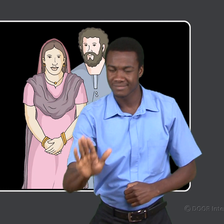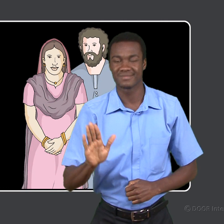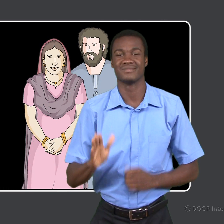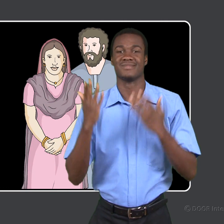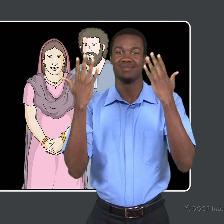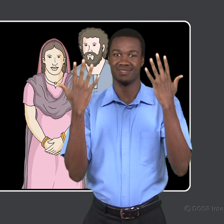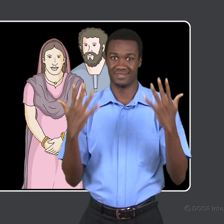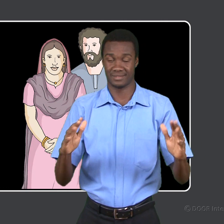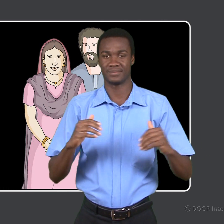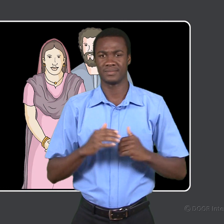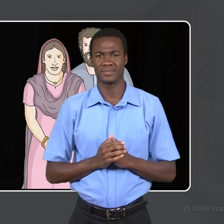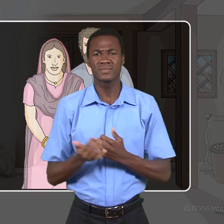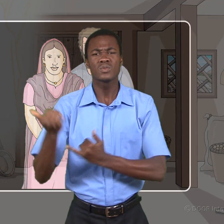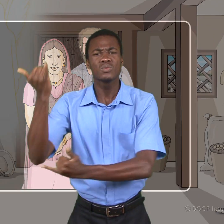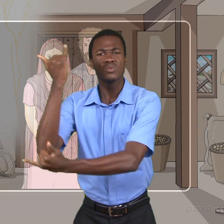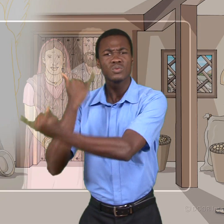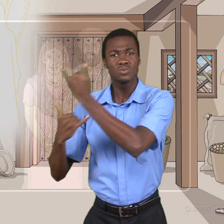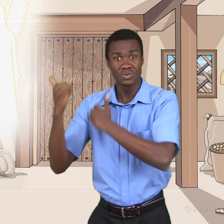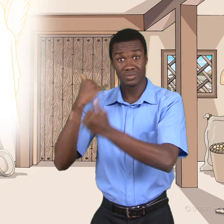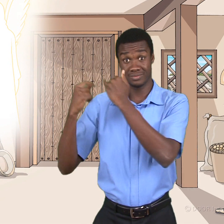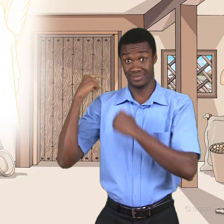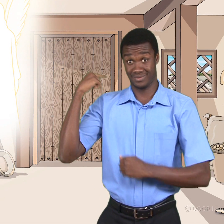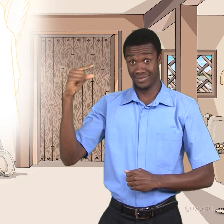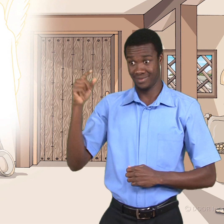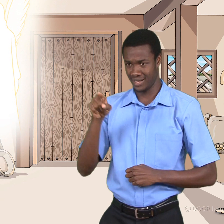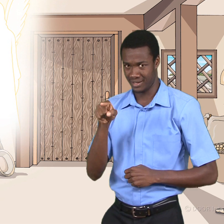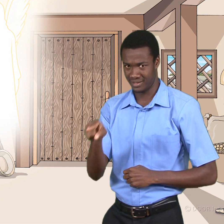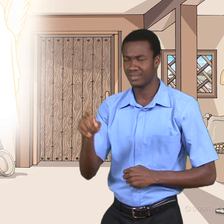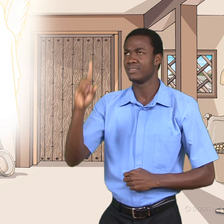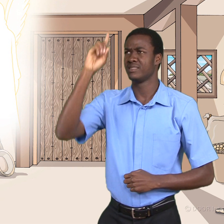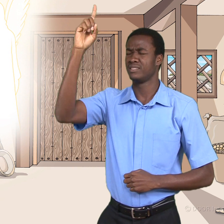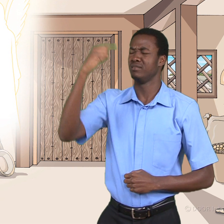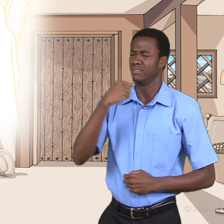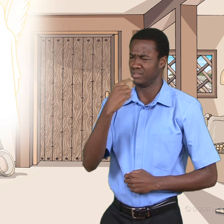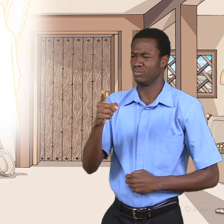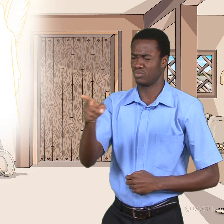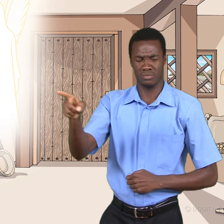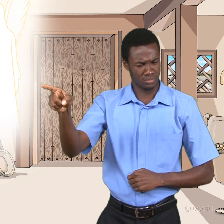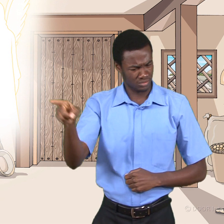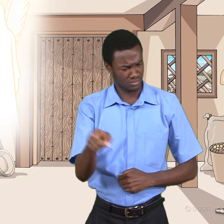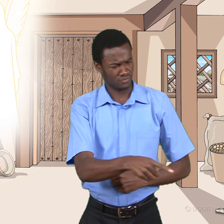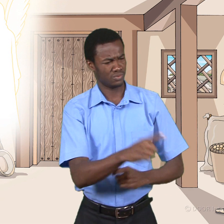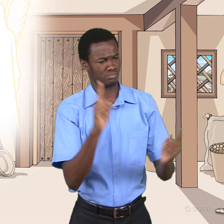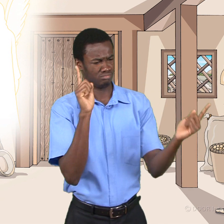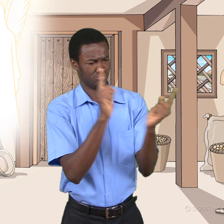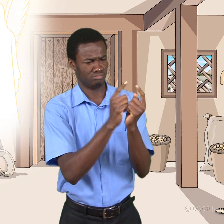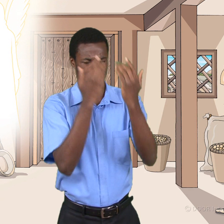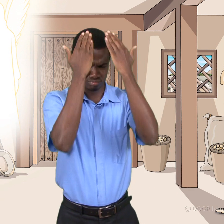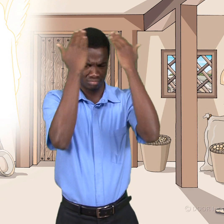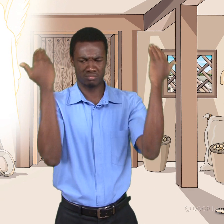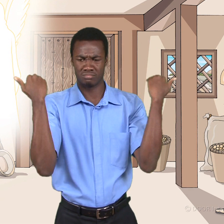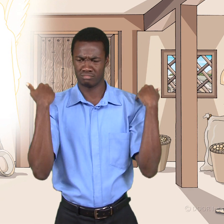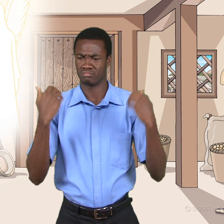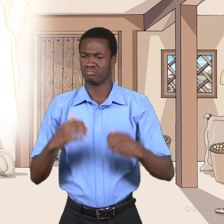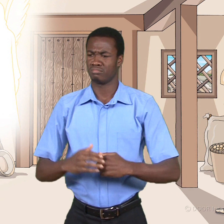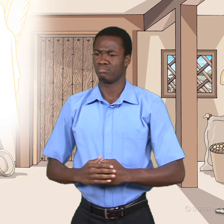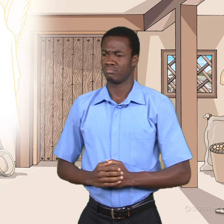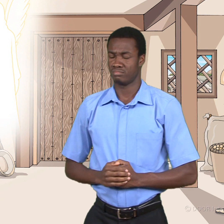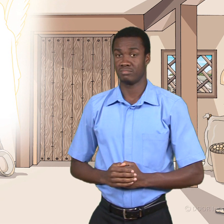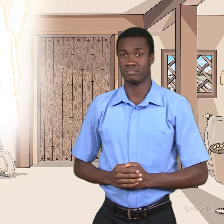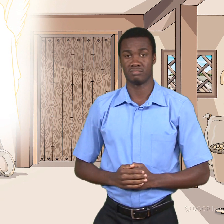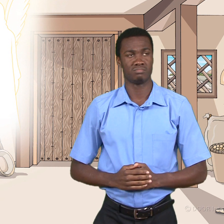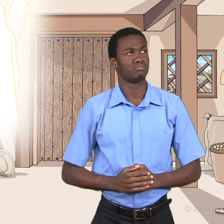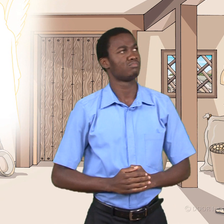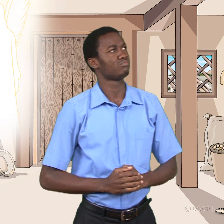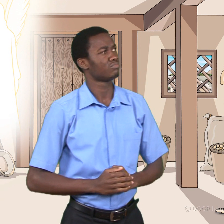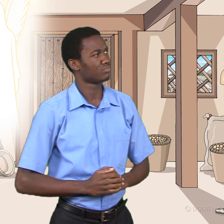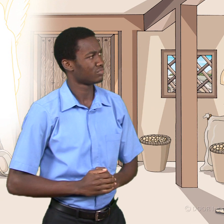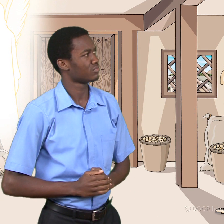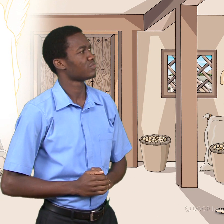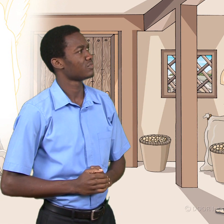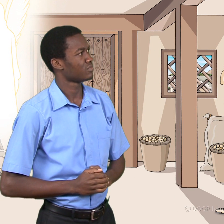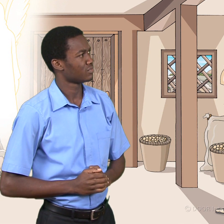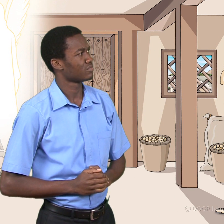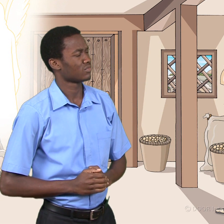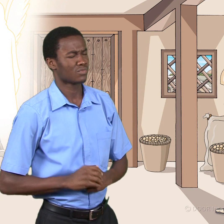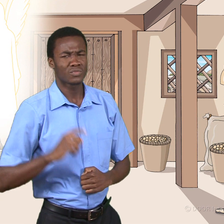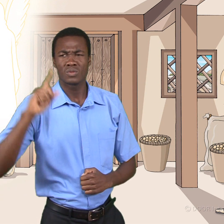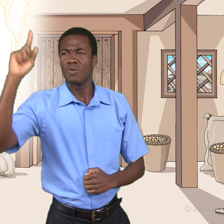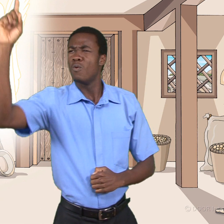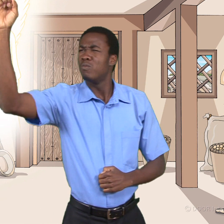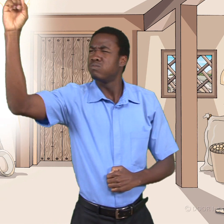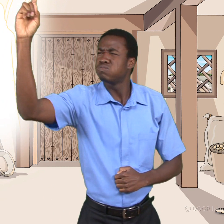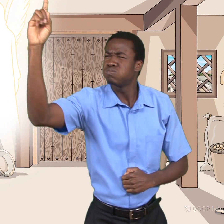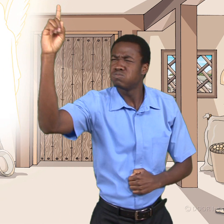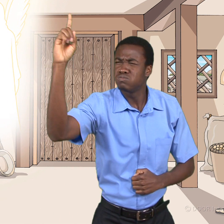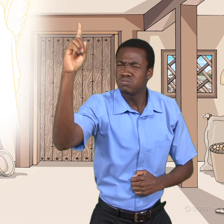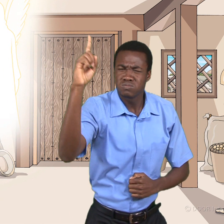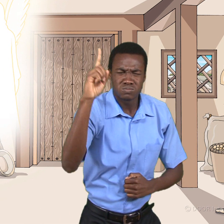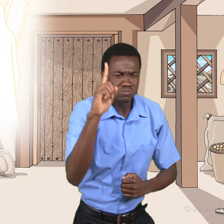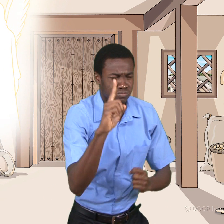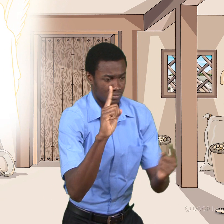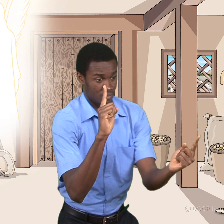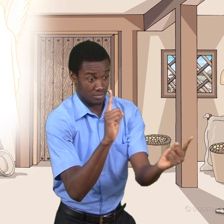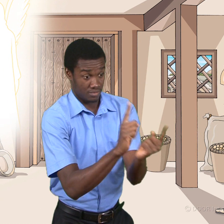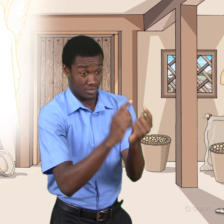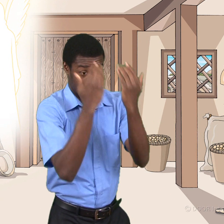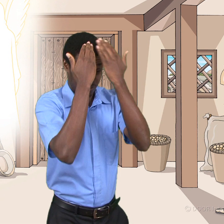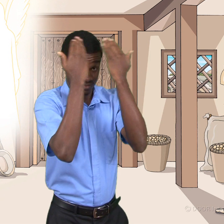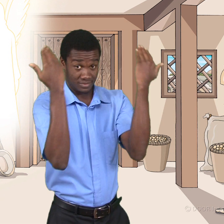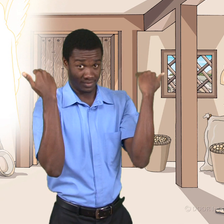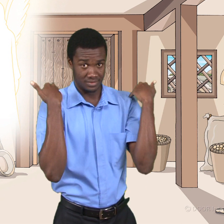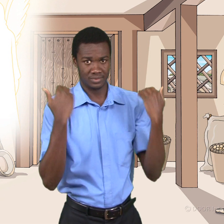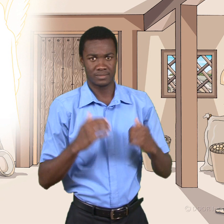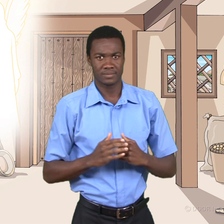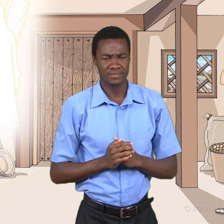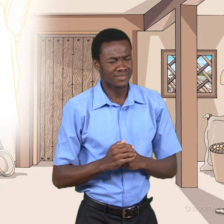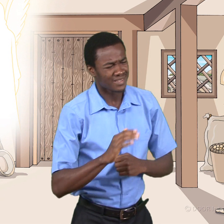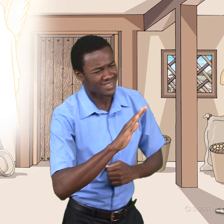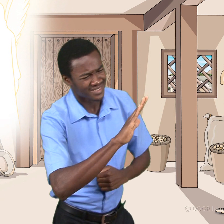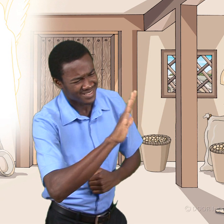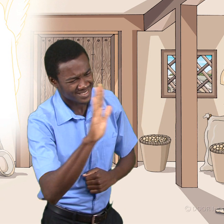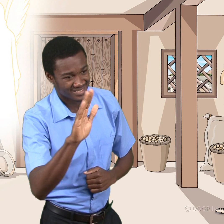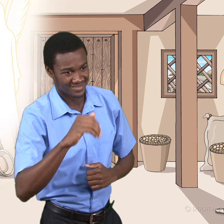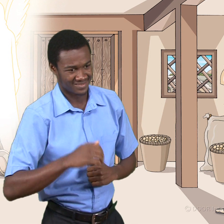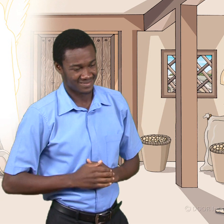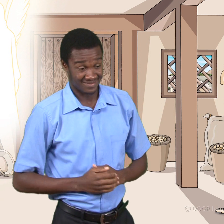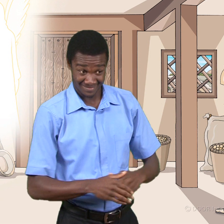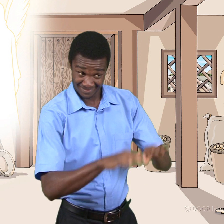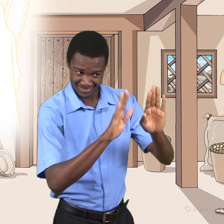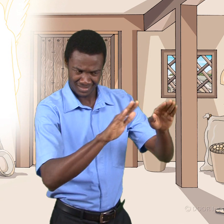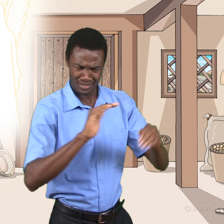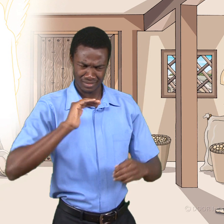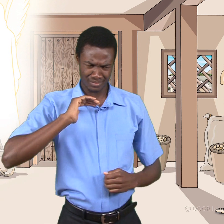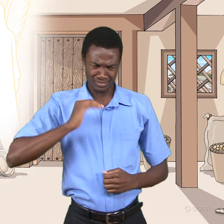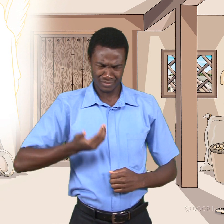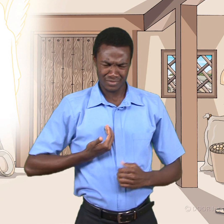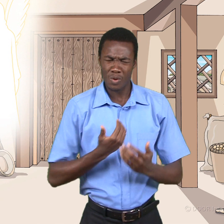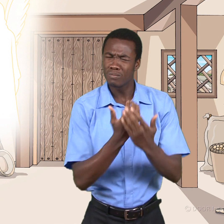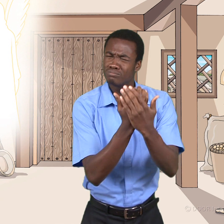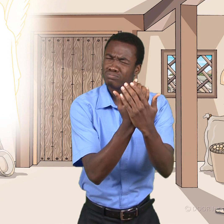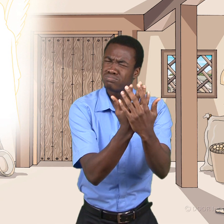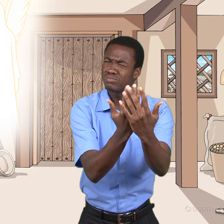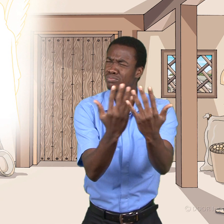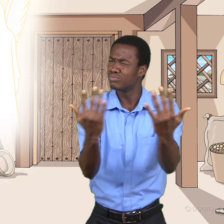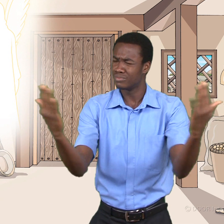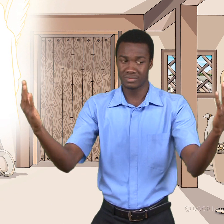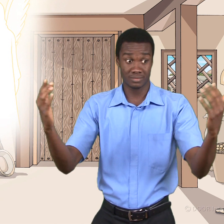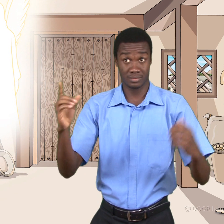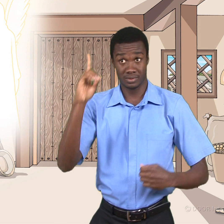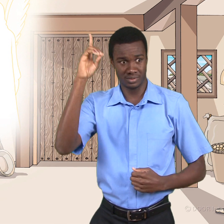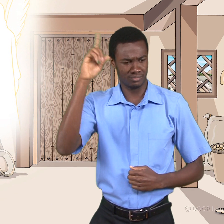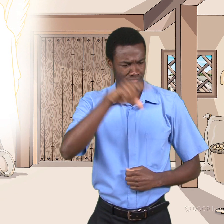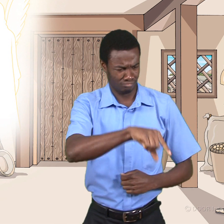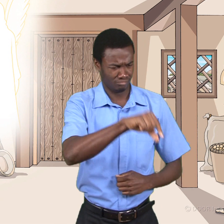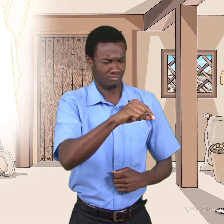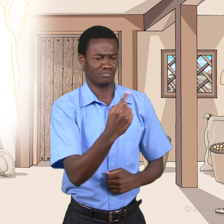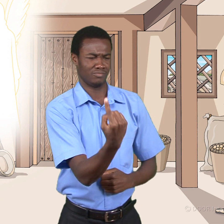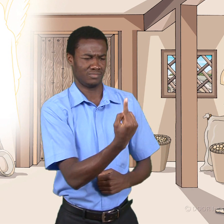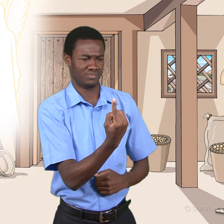The angel appeared to her and said, “Greetings, you who are highly favored! The Lord is with you.”